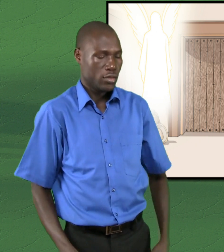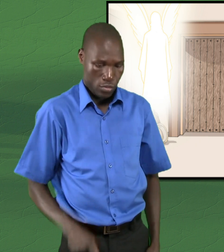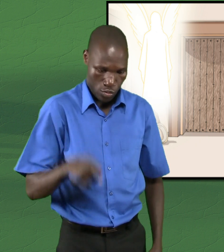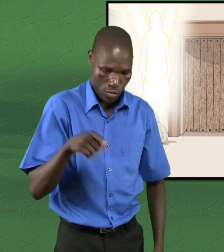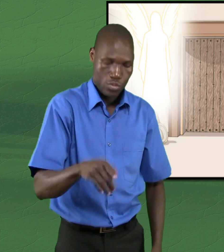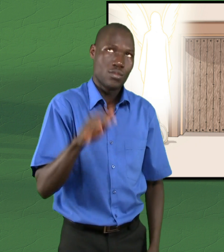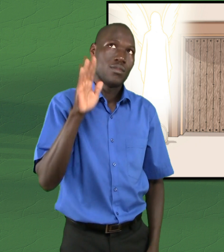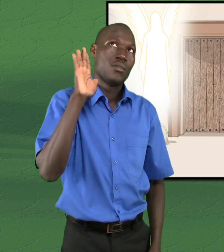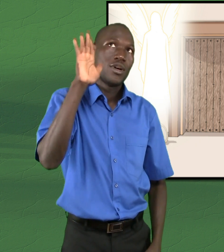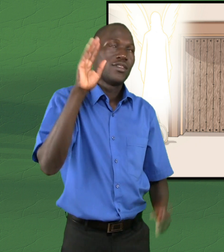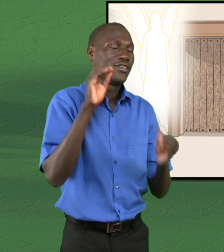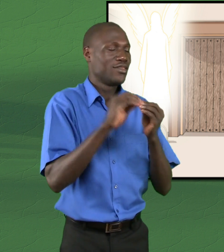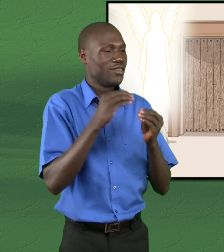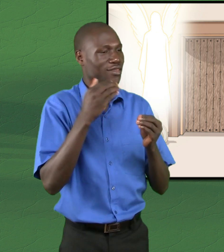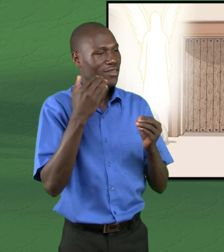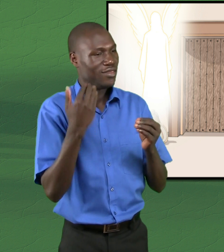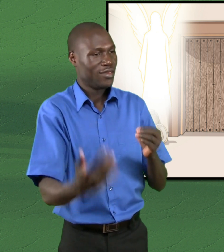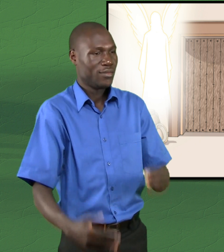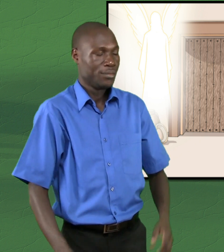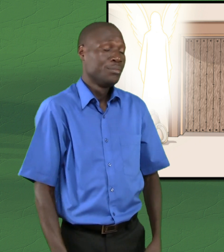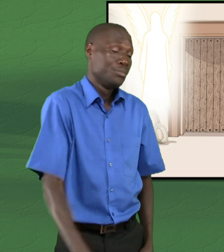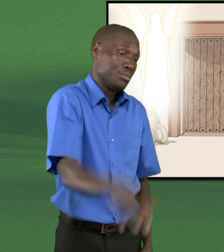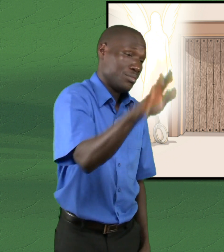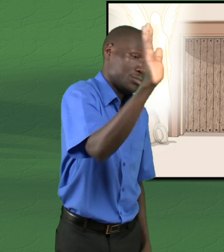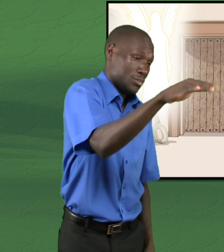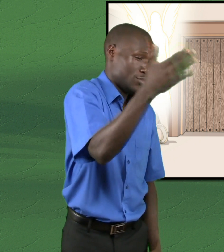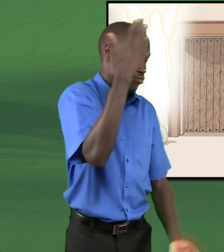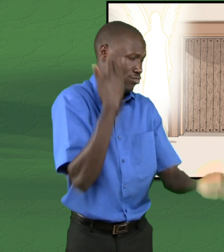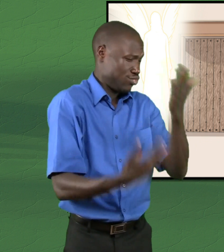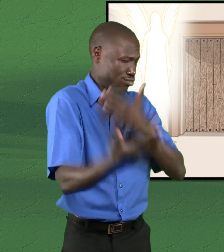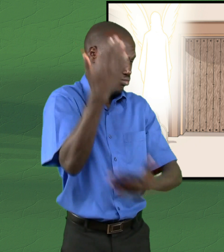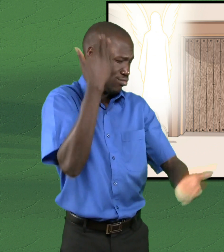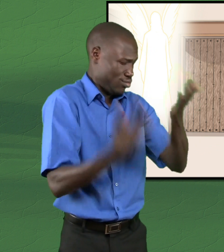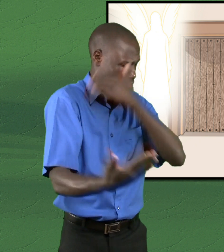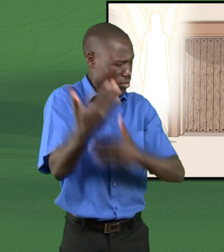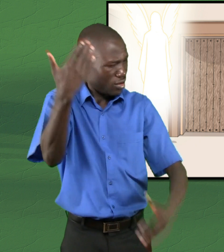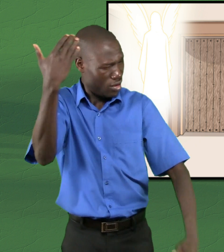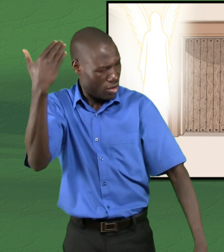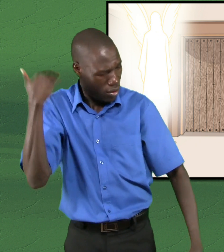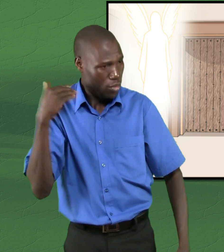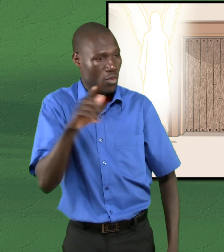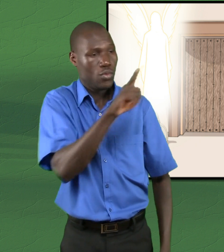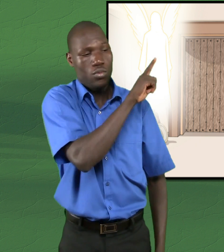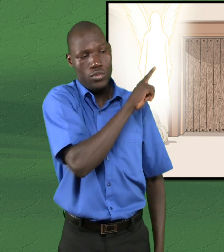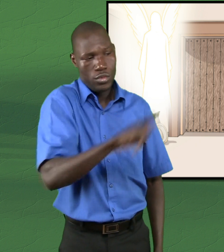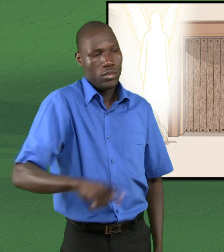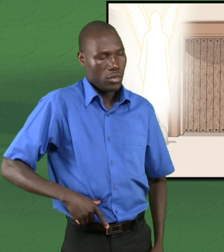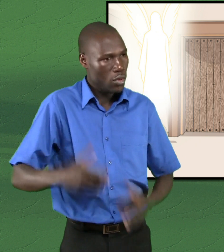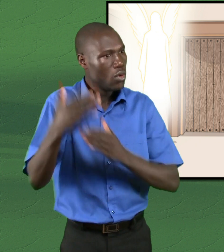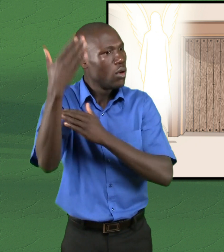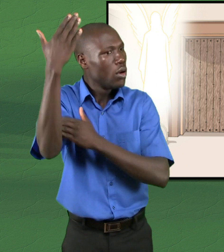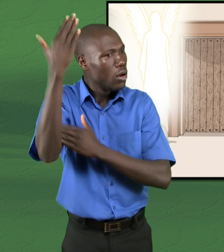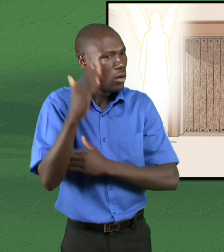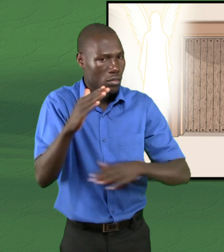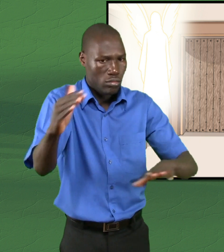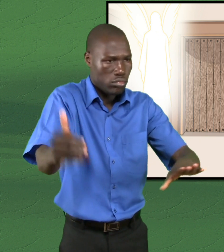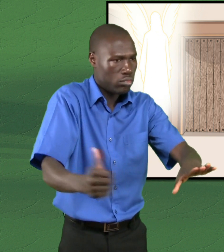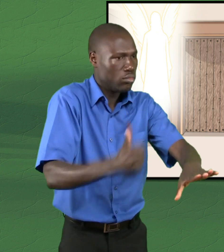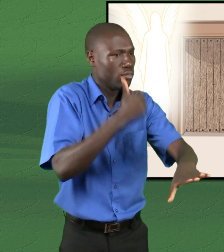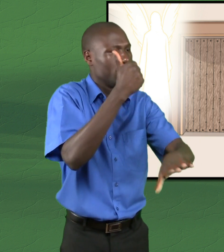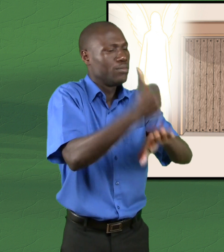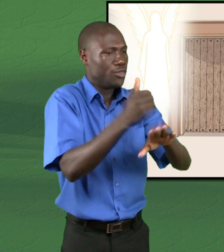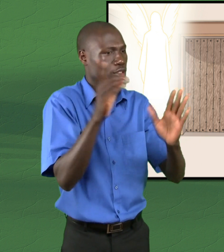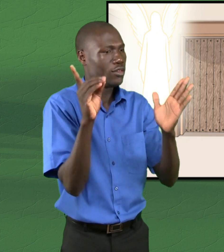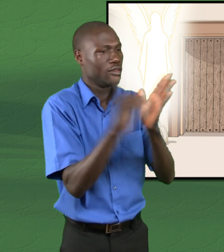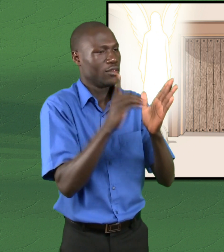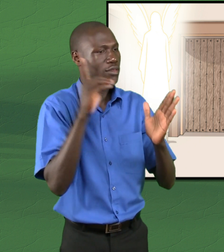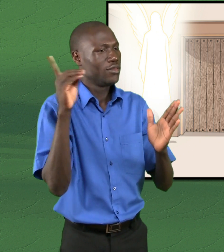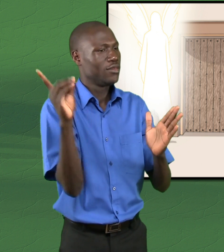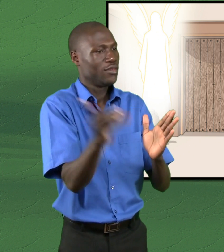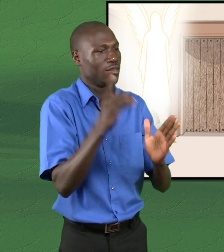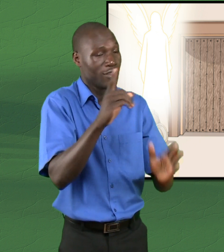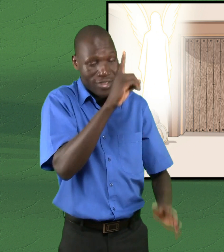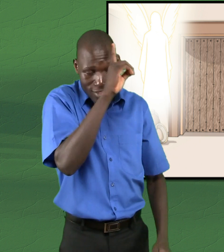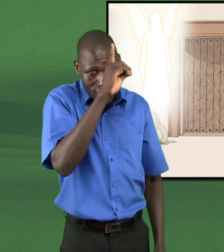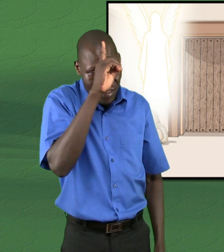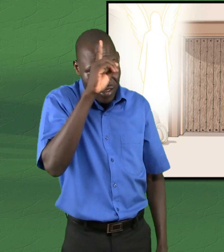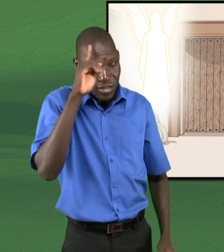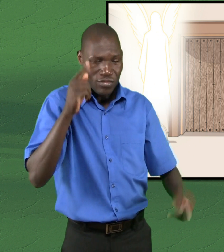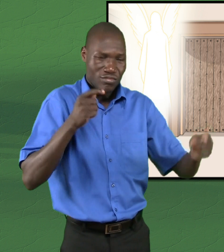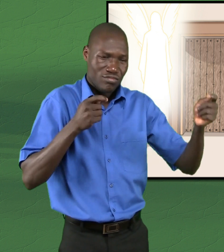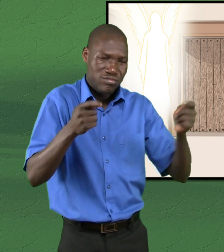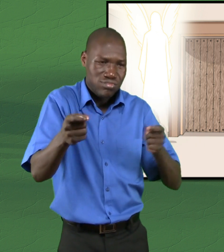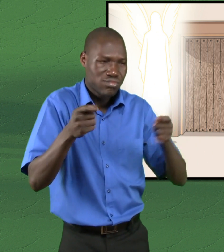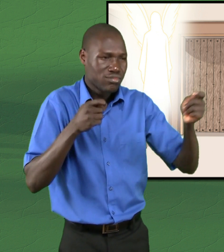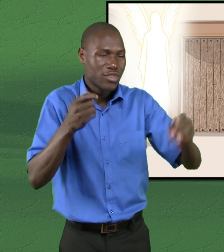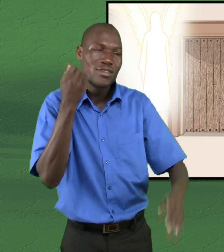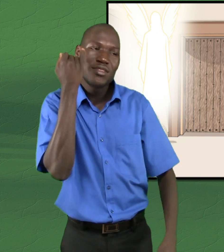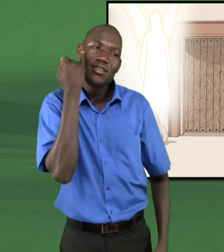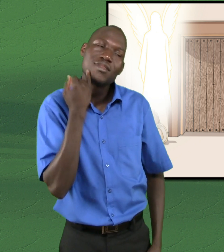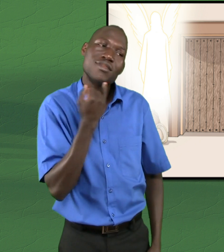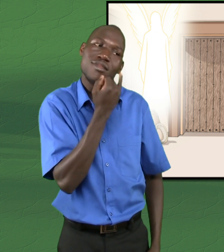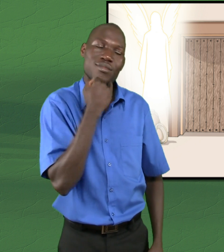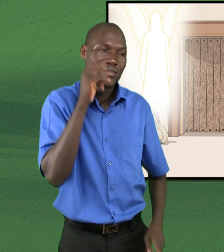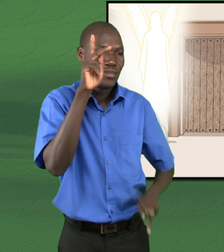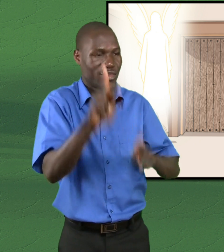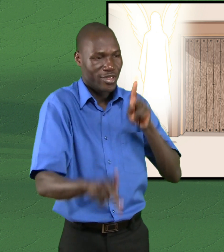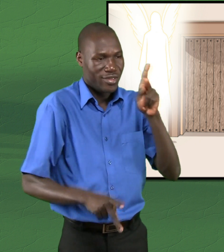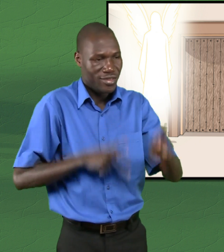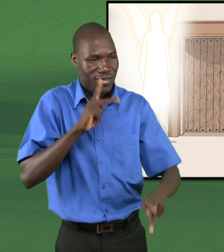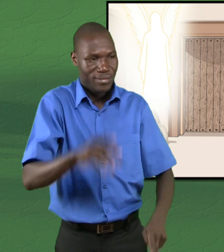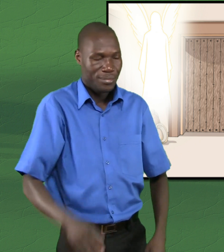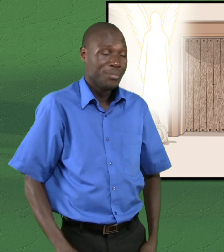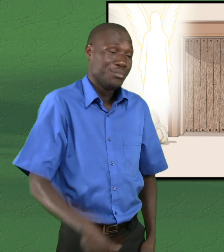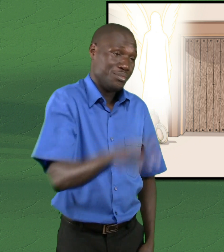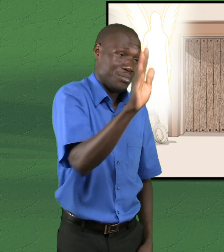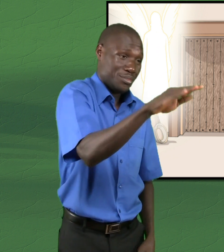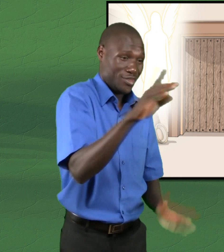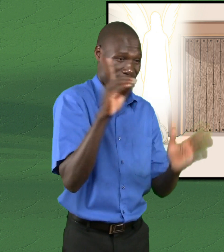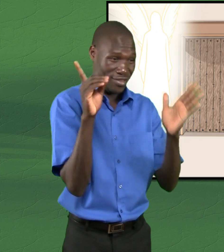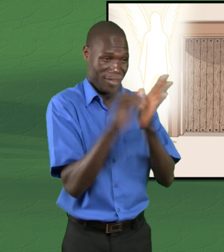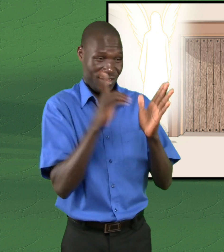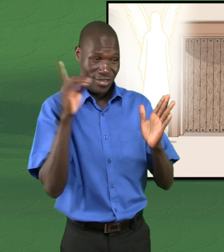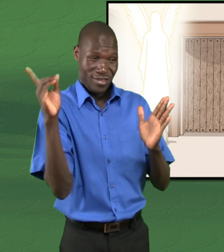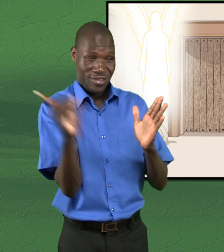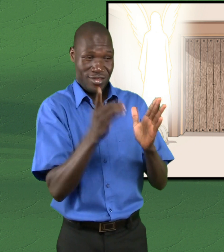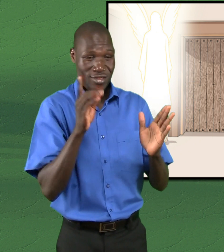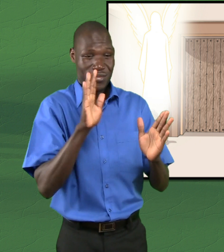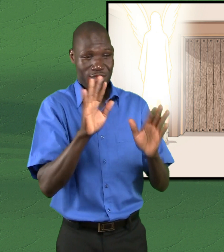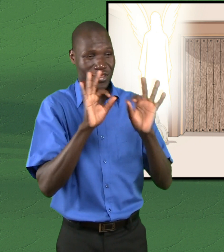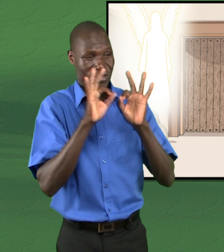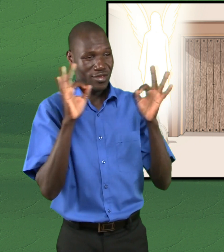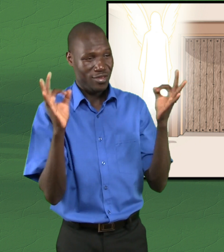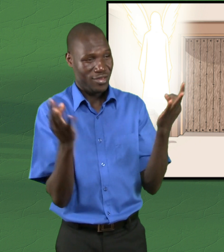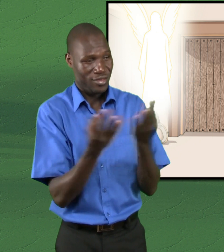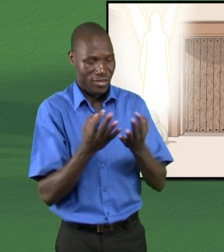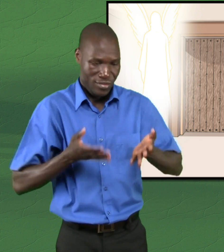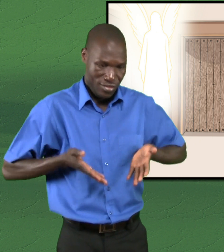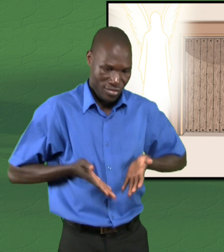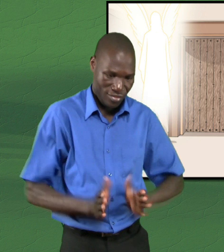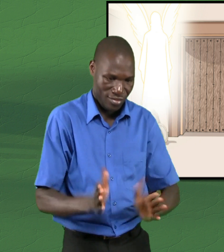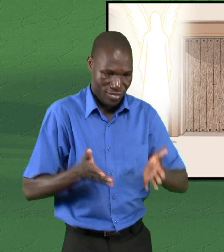He will be great and will be called the Son of the Most High.